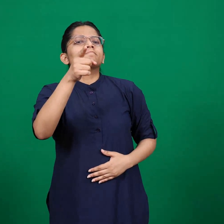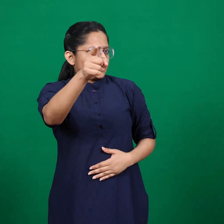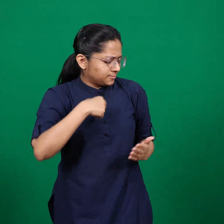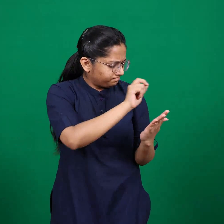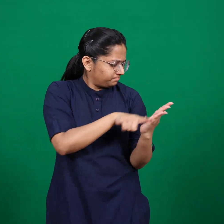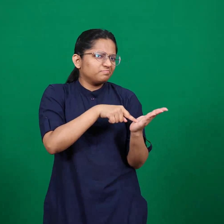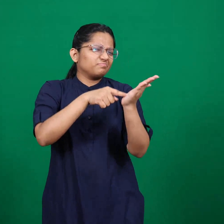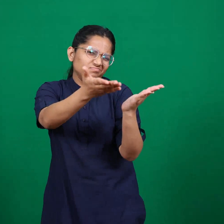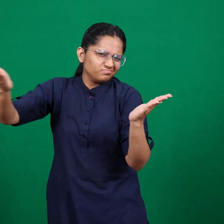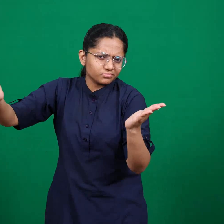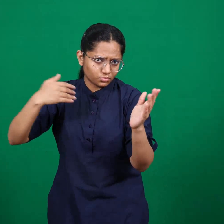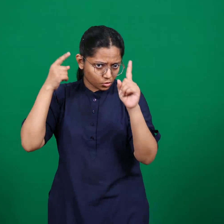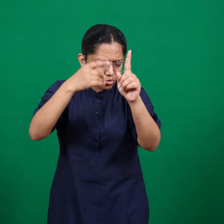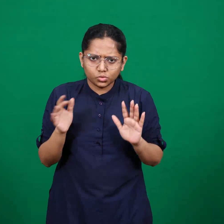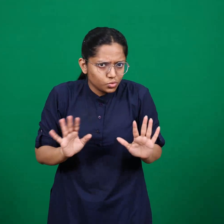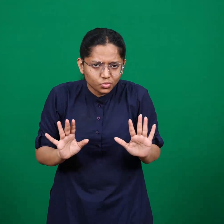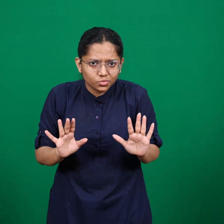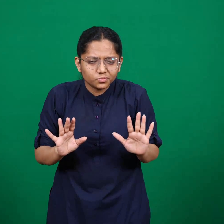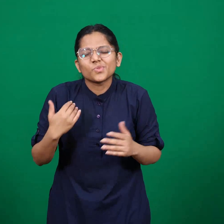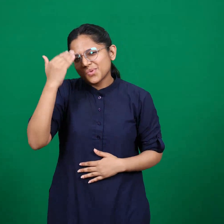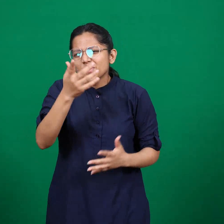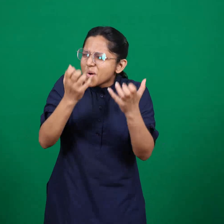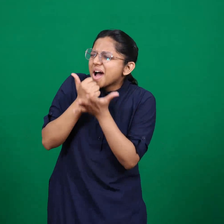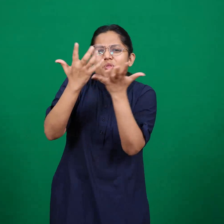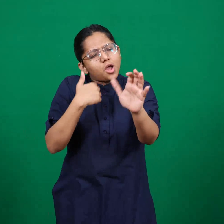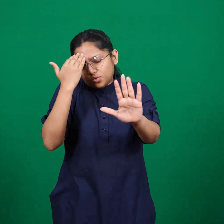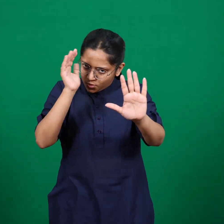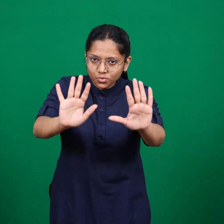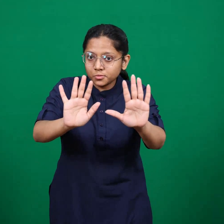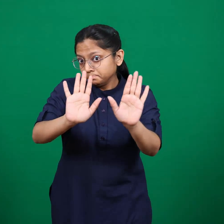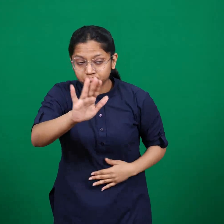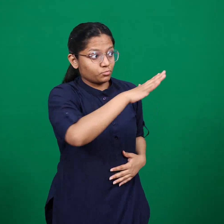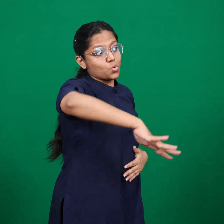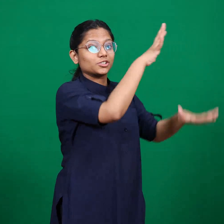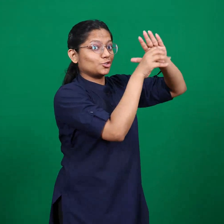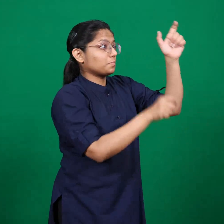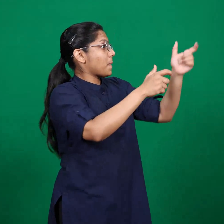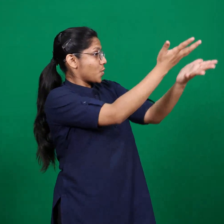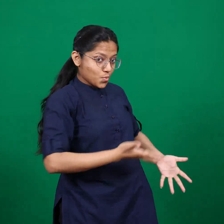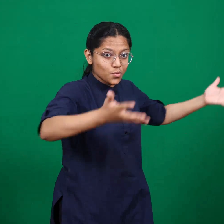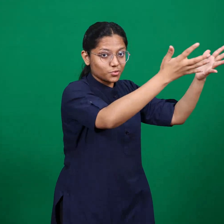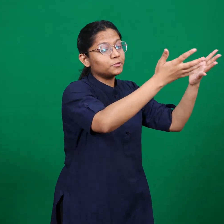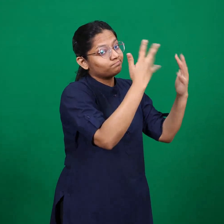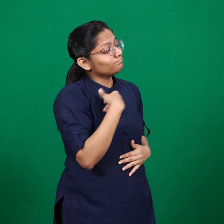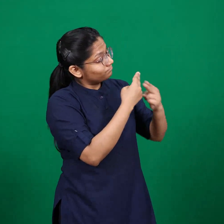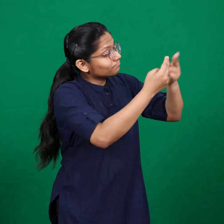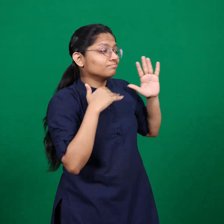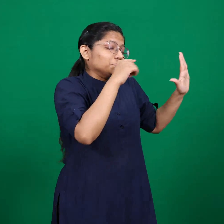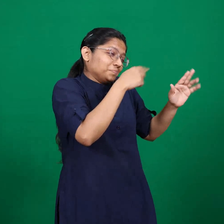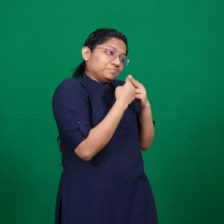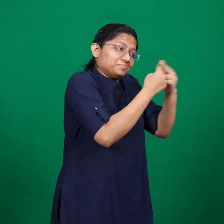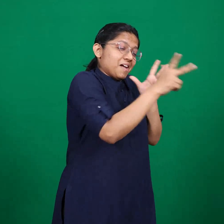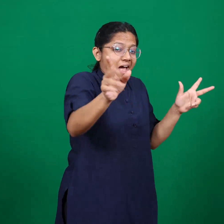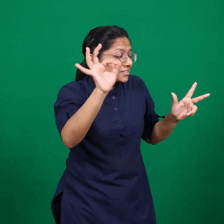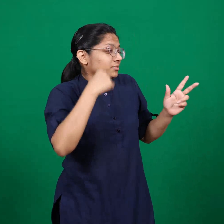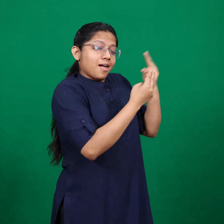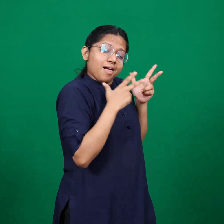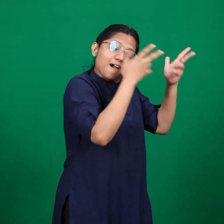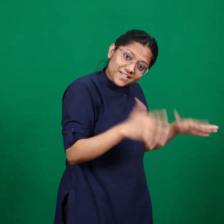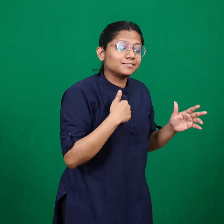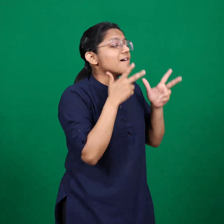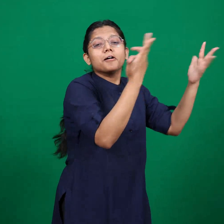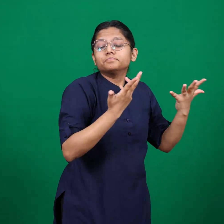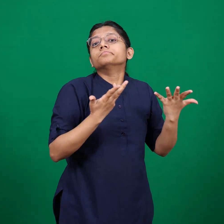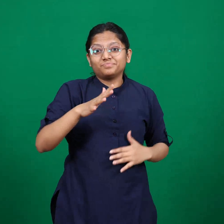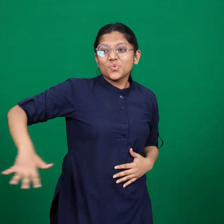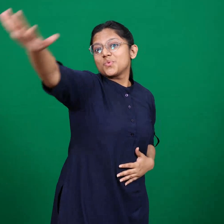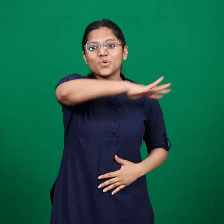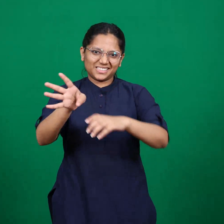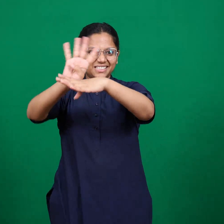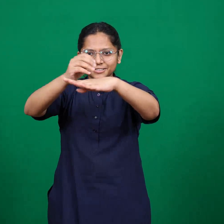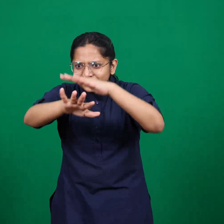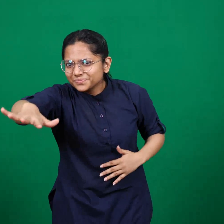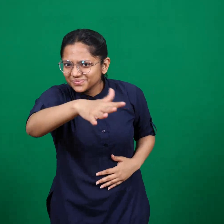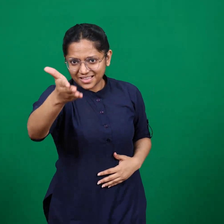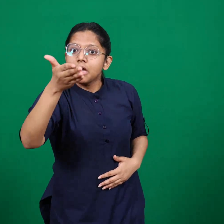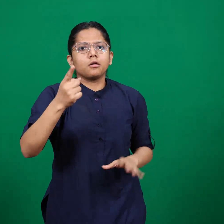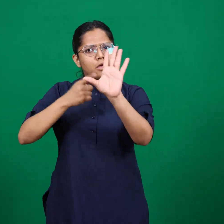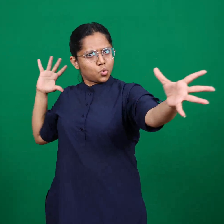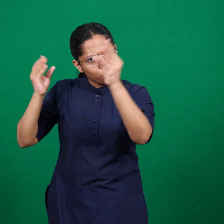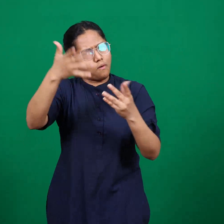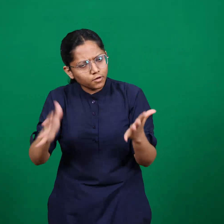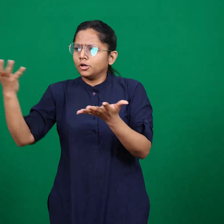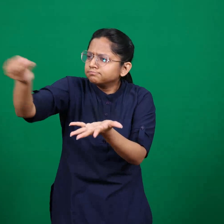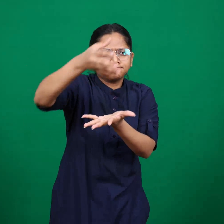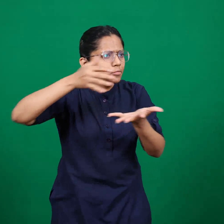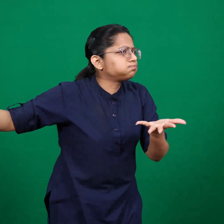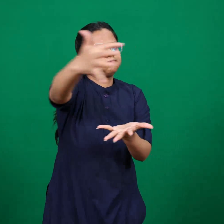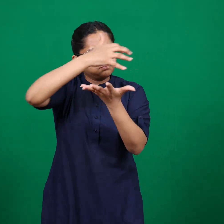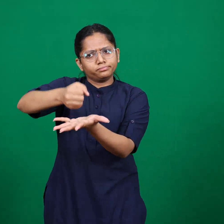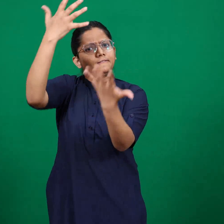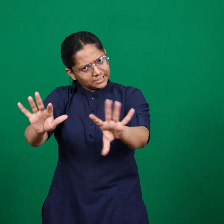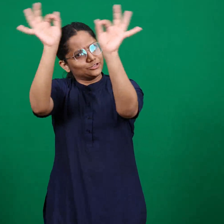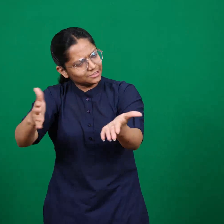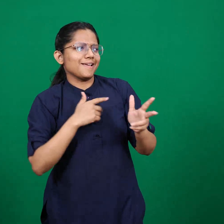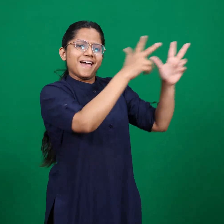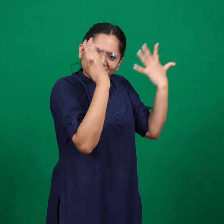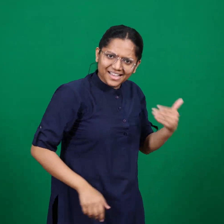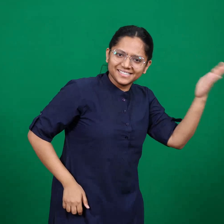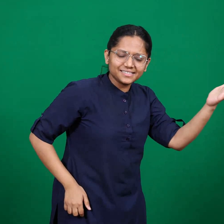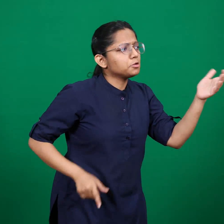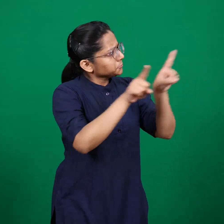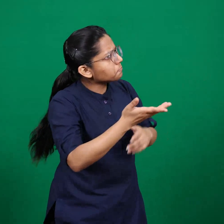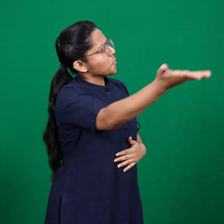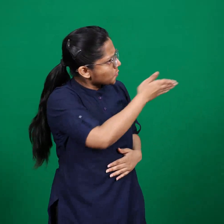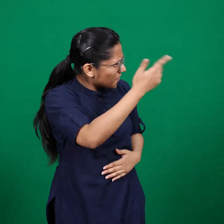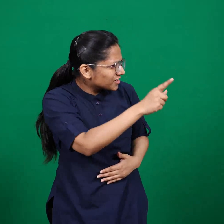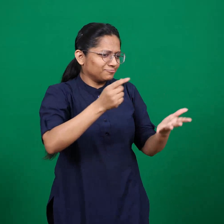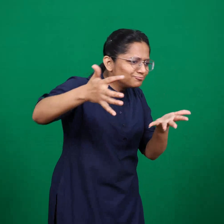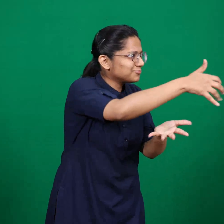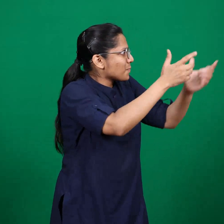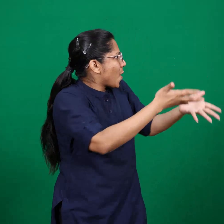For I know your eagerness to help, and I have been boasting to the Macedonians that since last year you in Achaia were prepared to give.